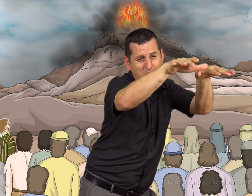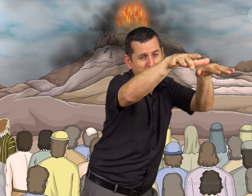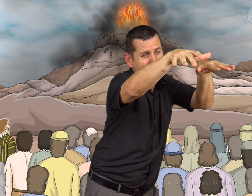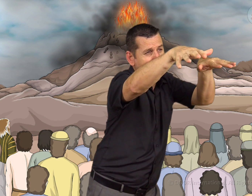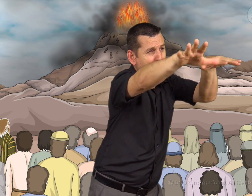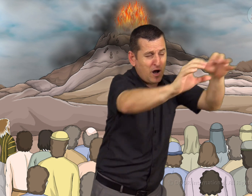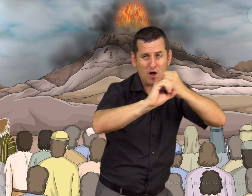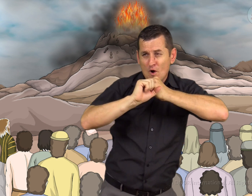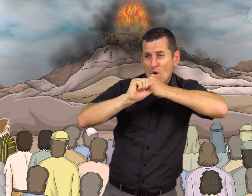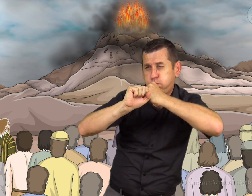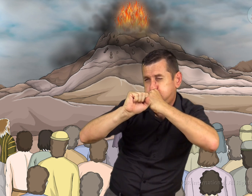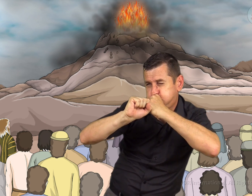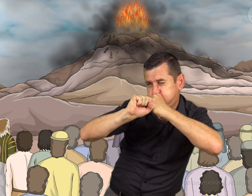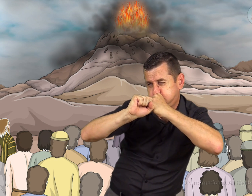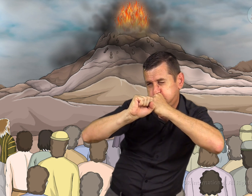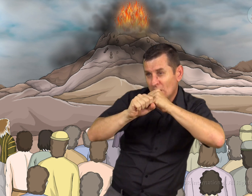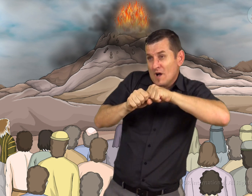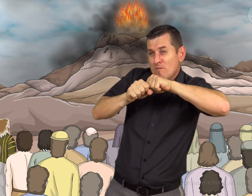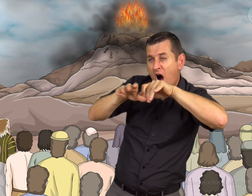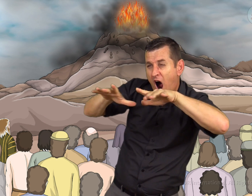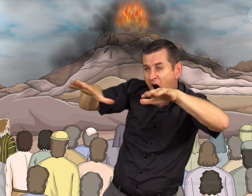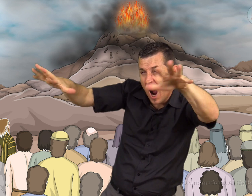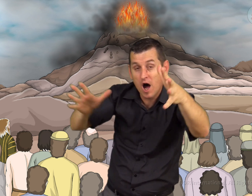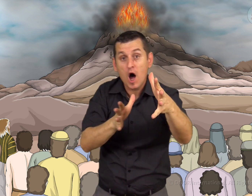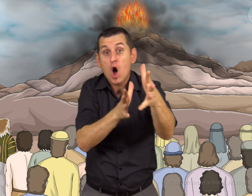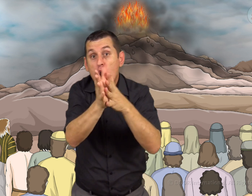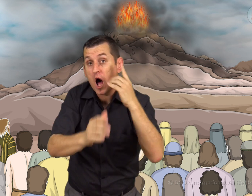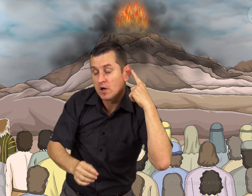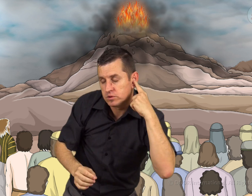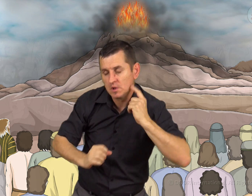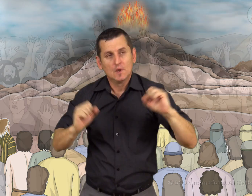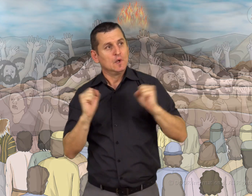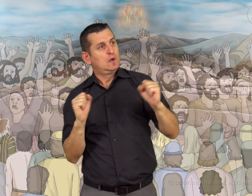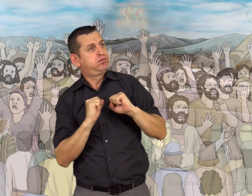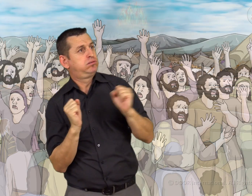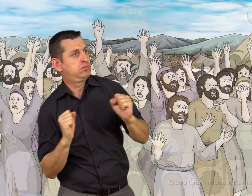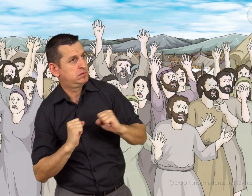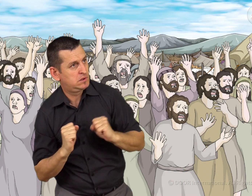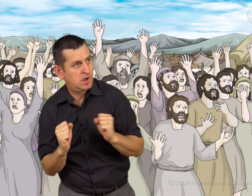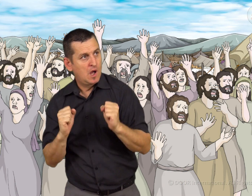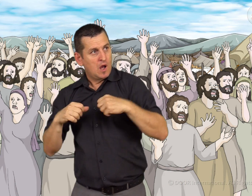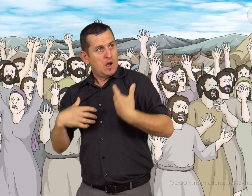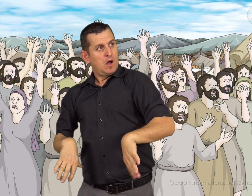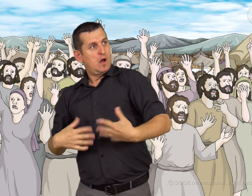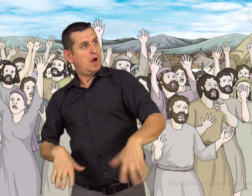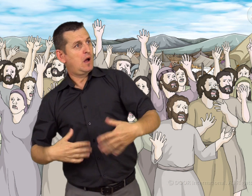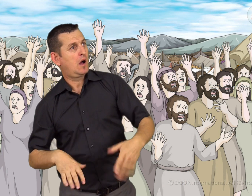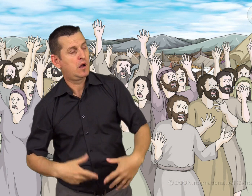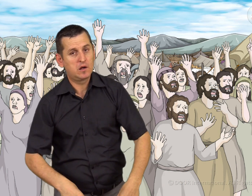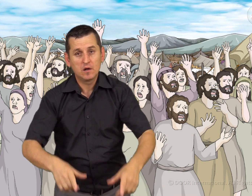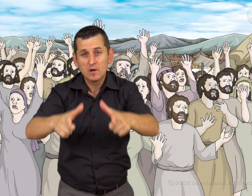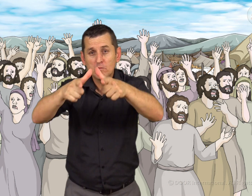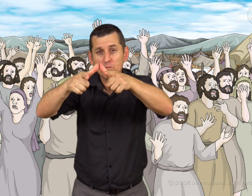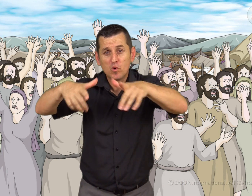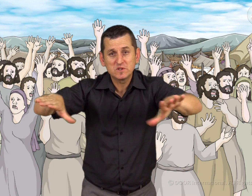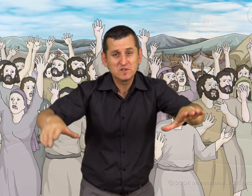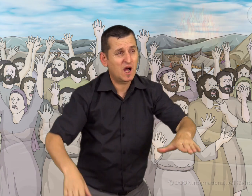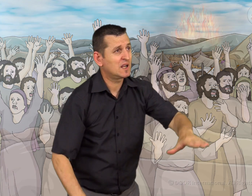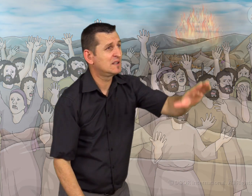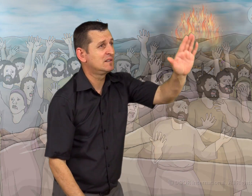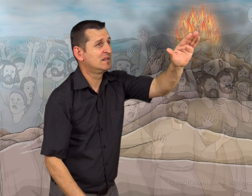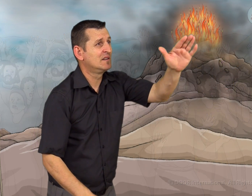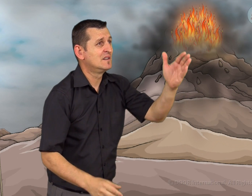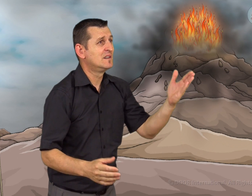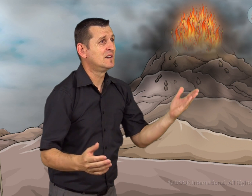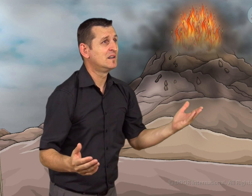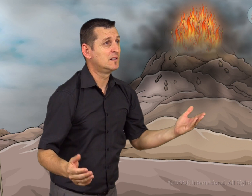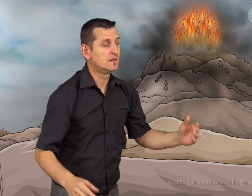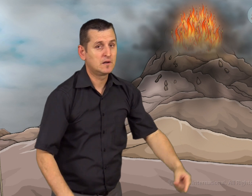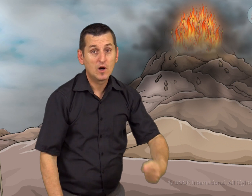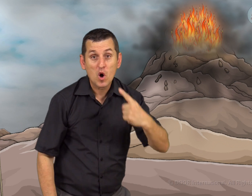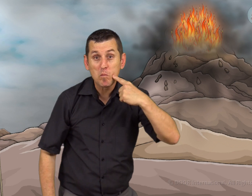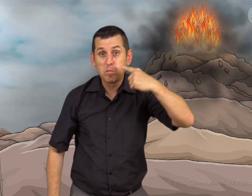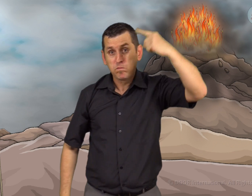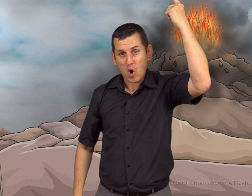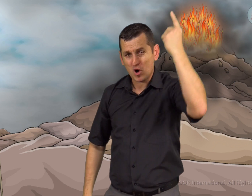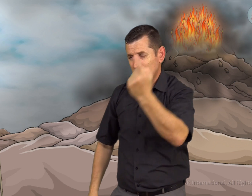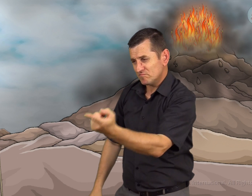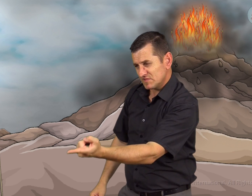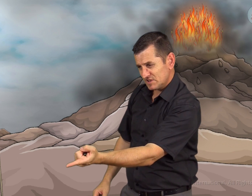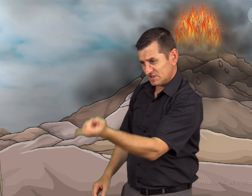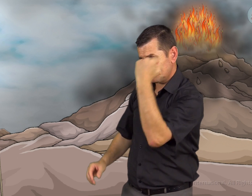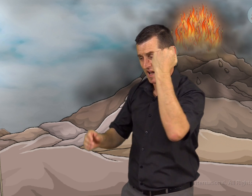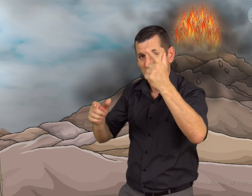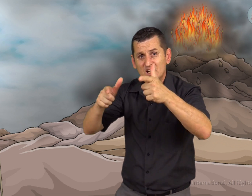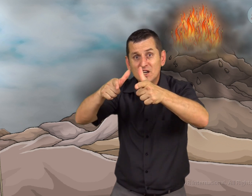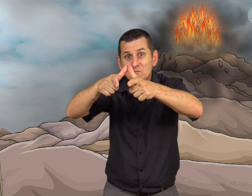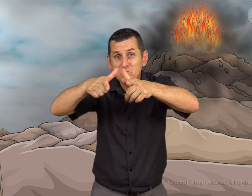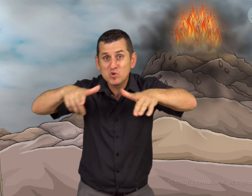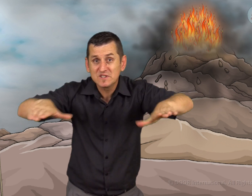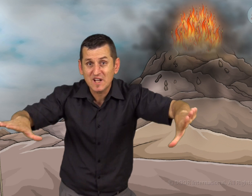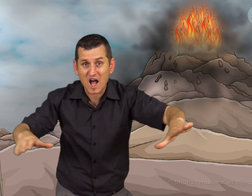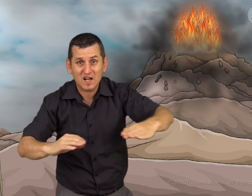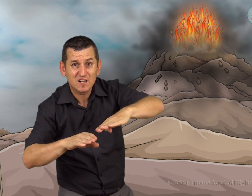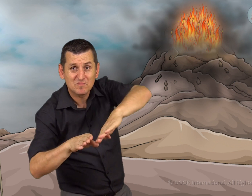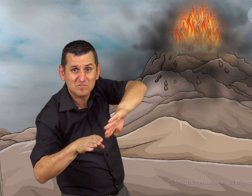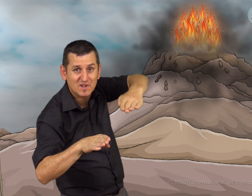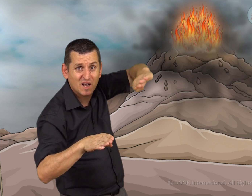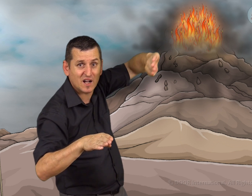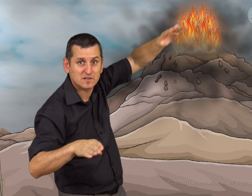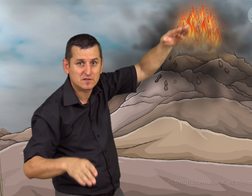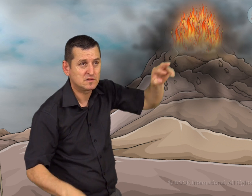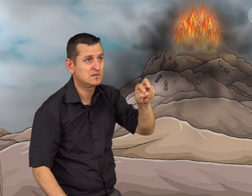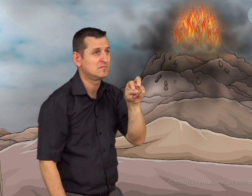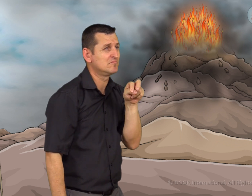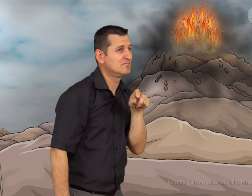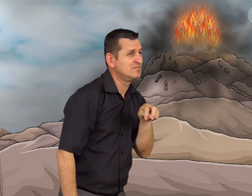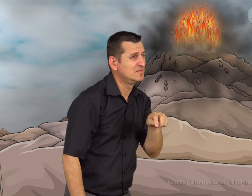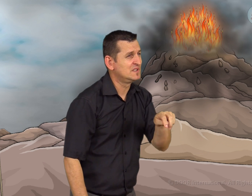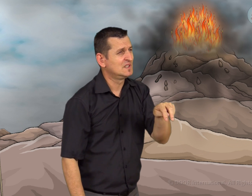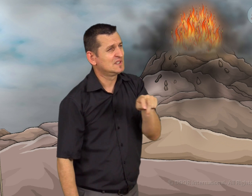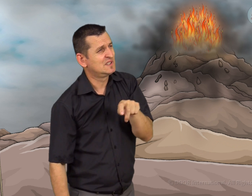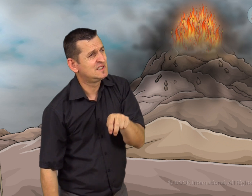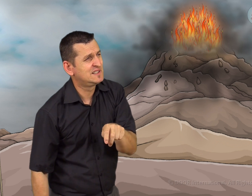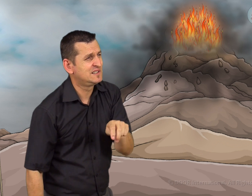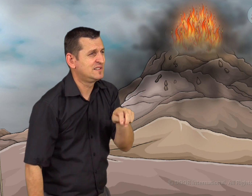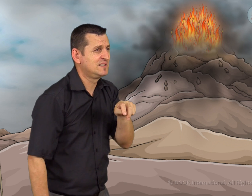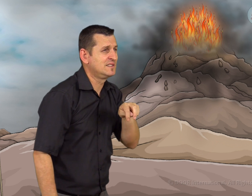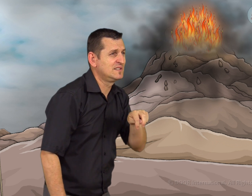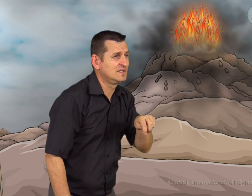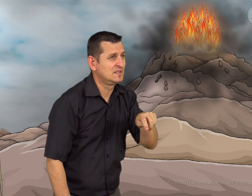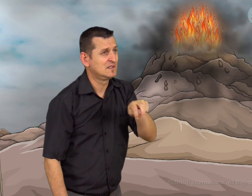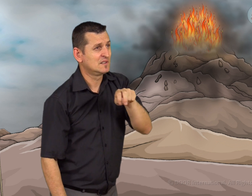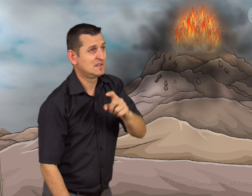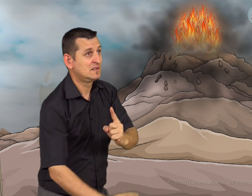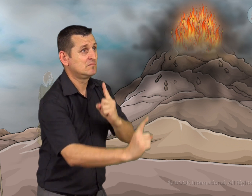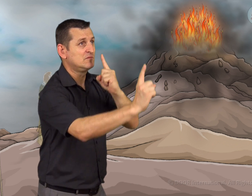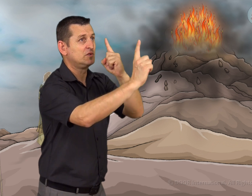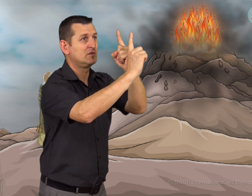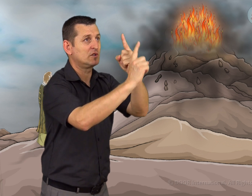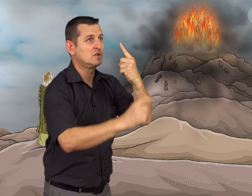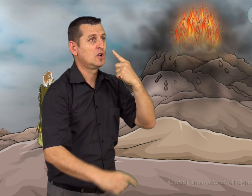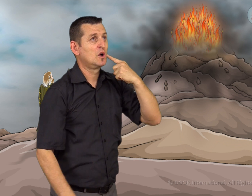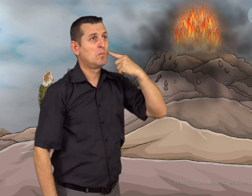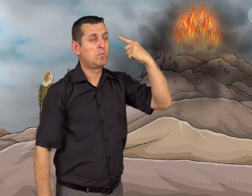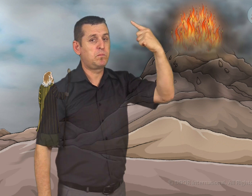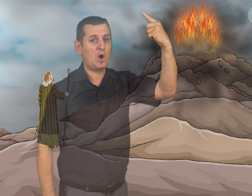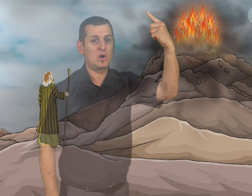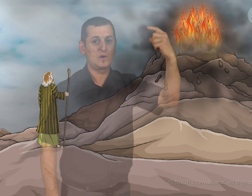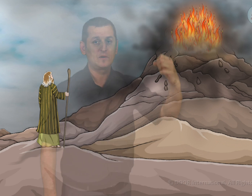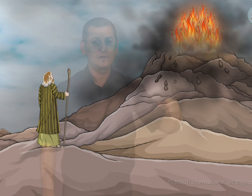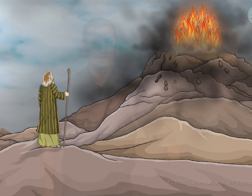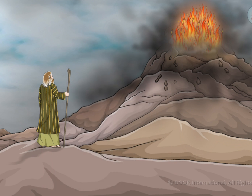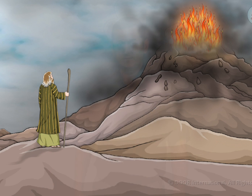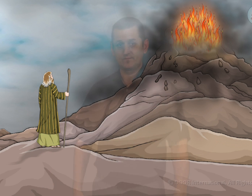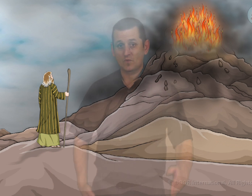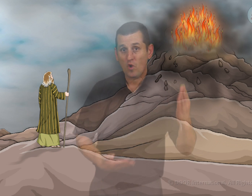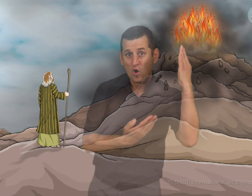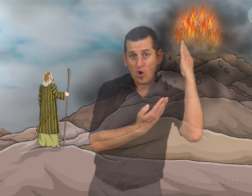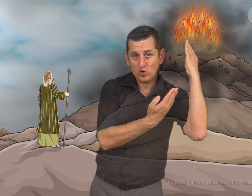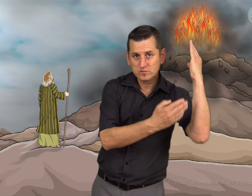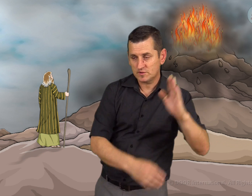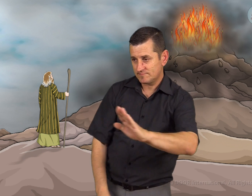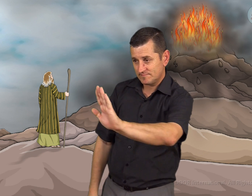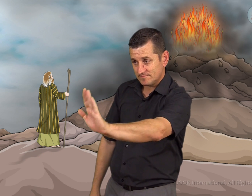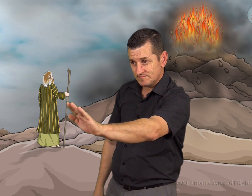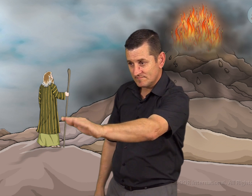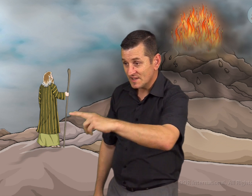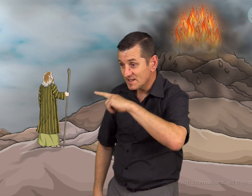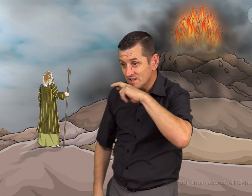And as the sound of the ram’s horn grew louder and louder, Moses spoke and God answered him in the thunder.